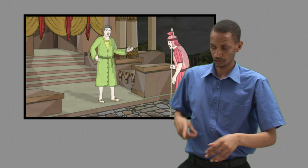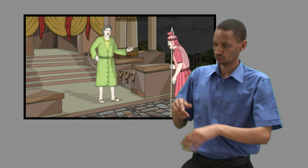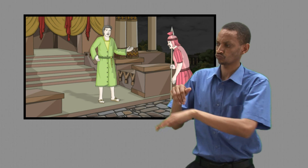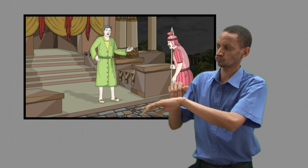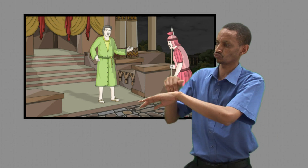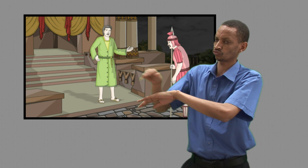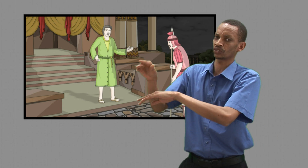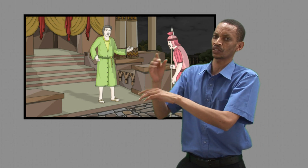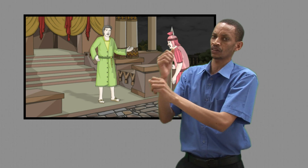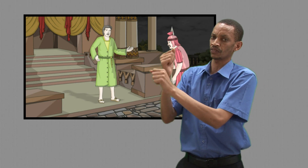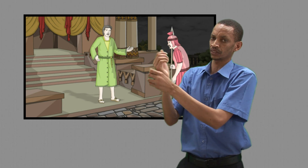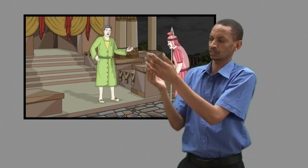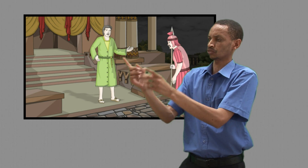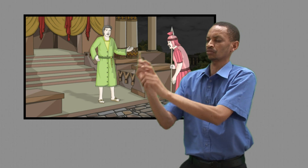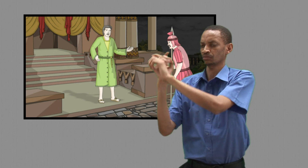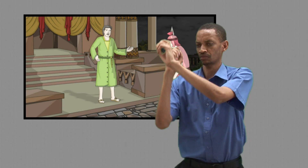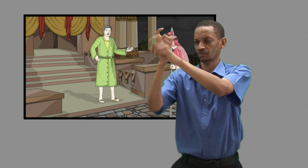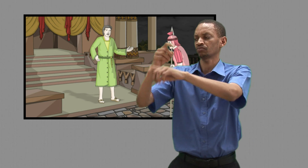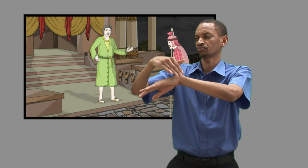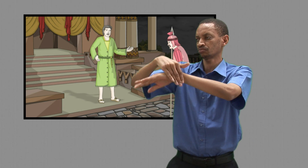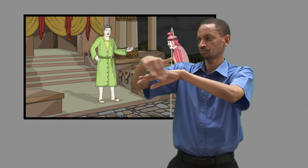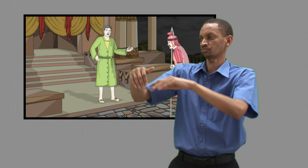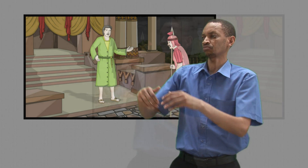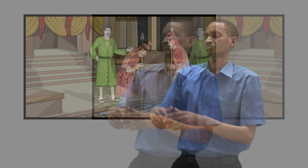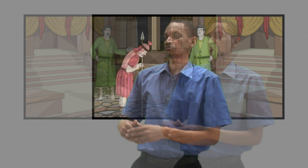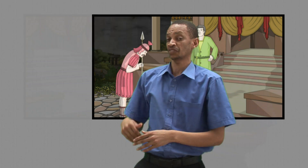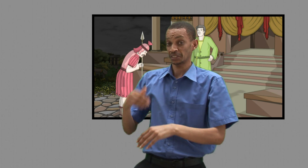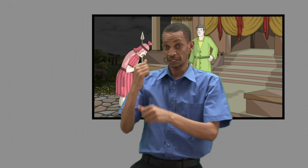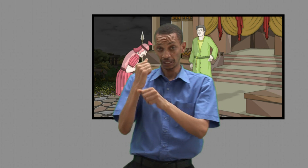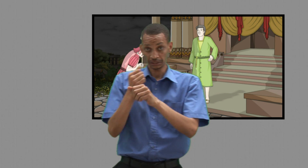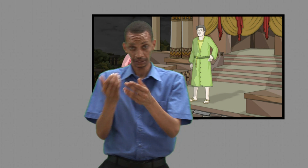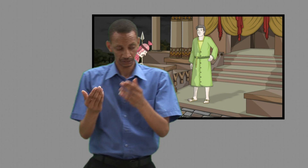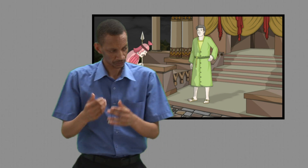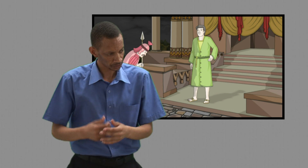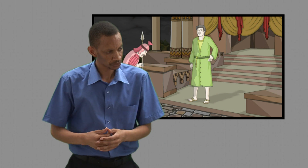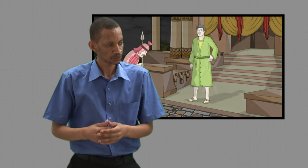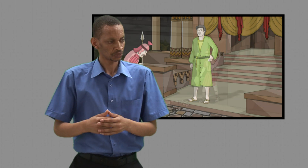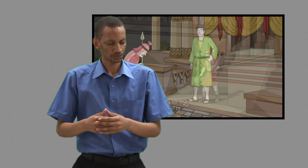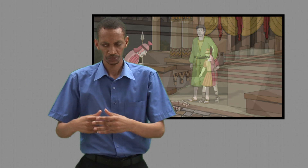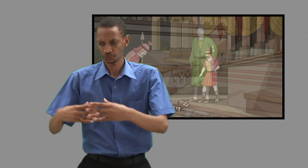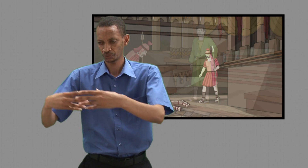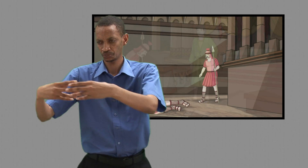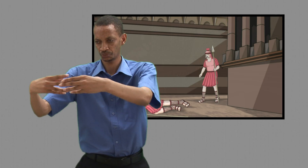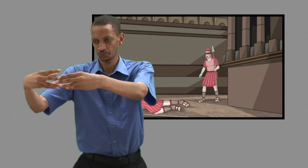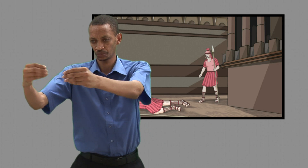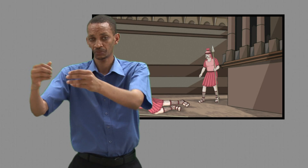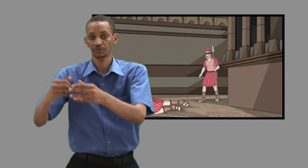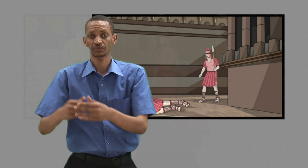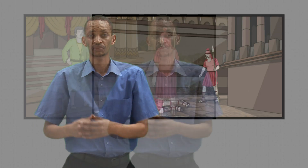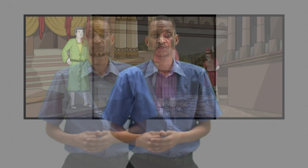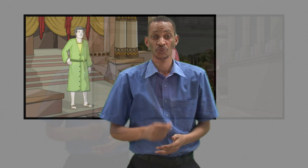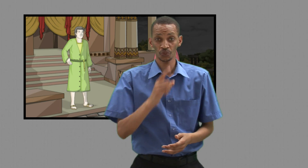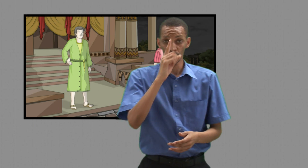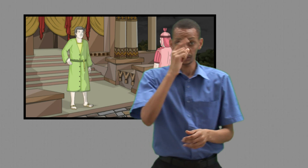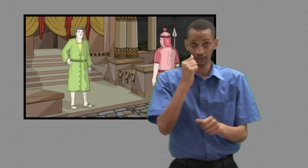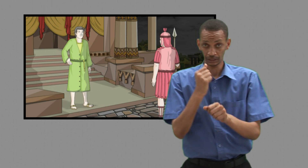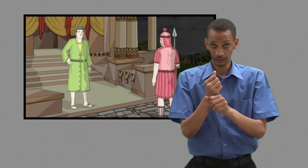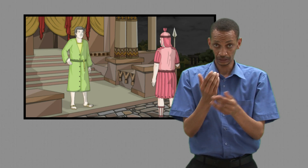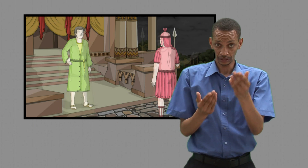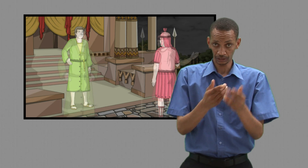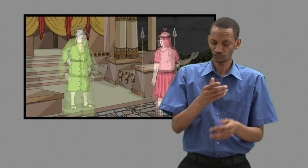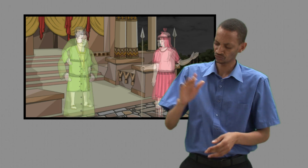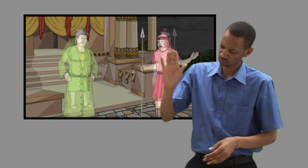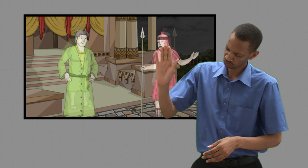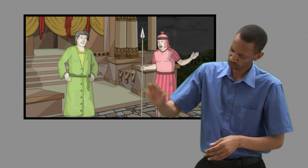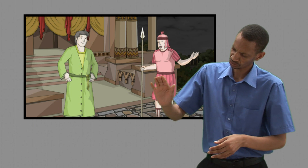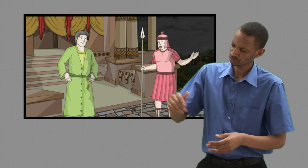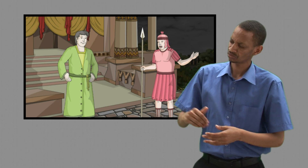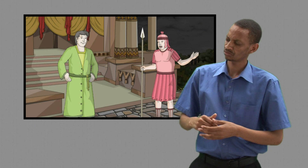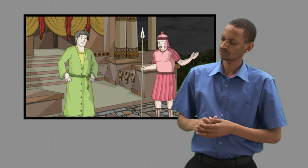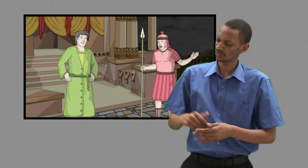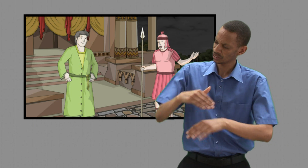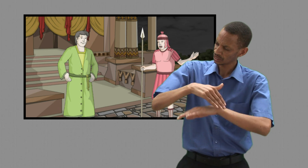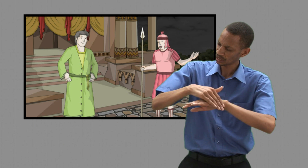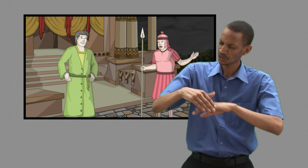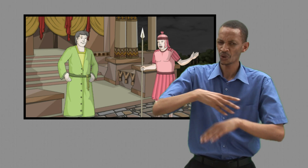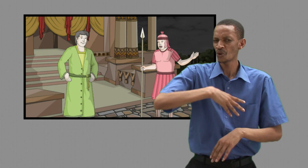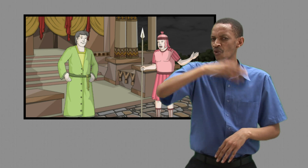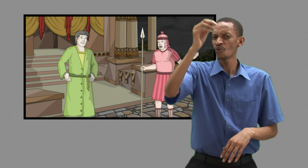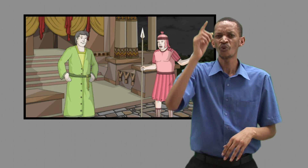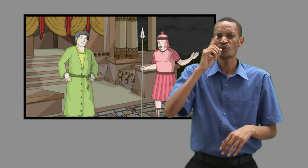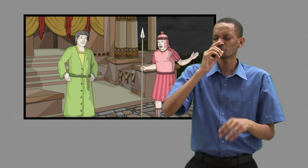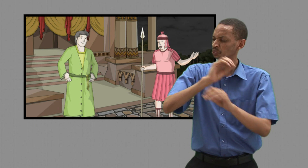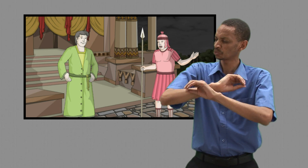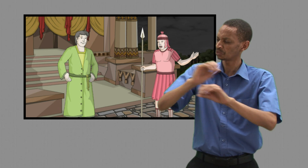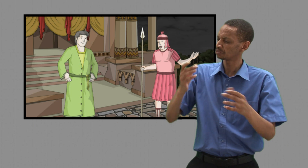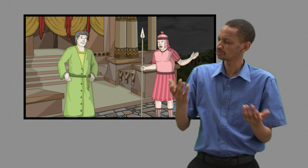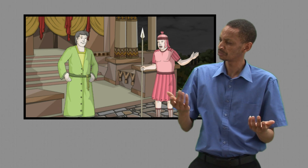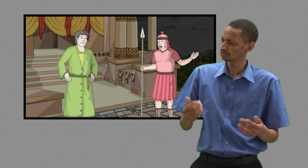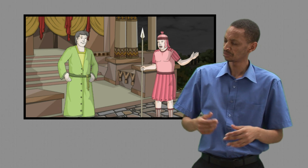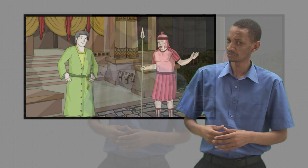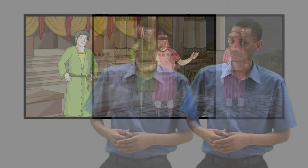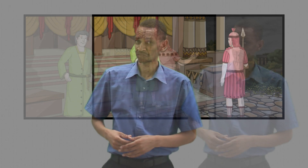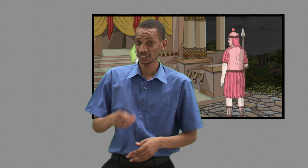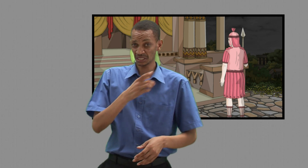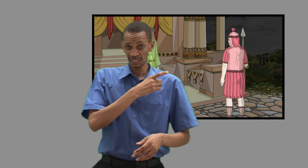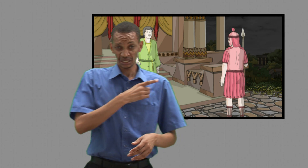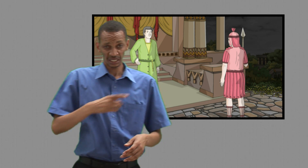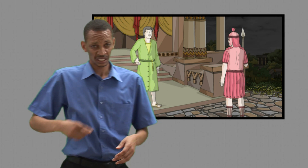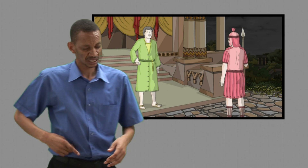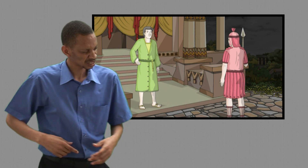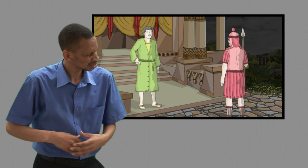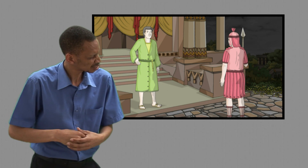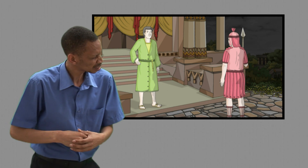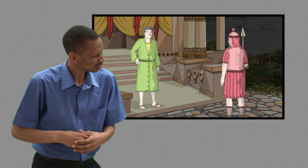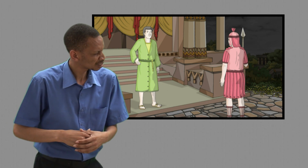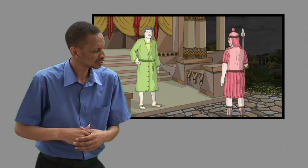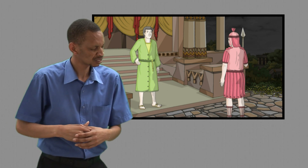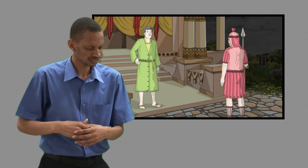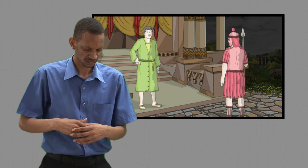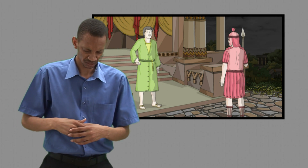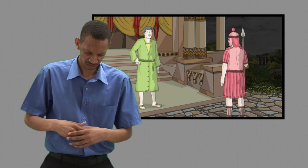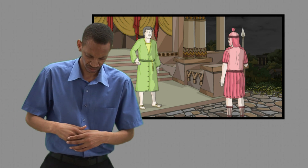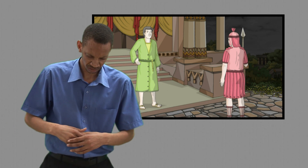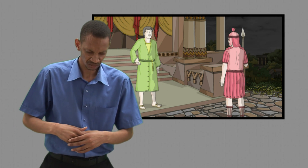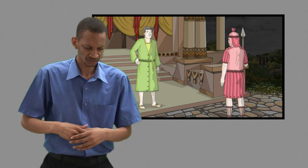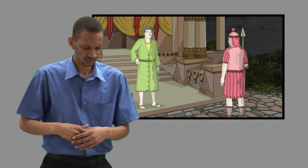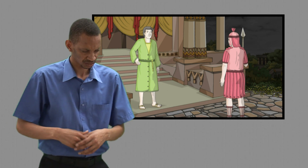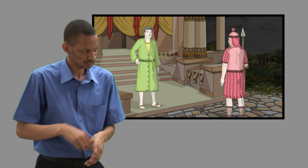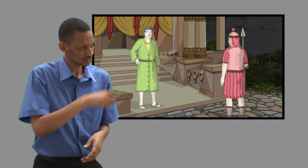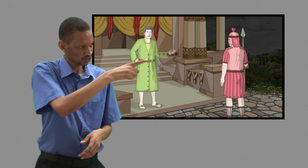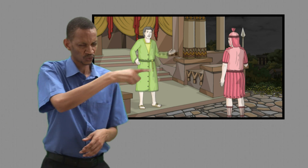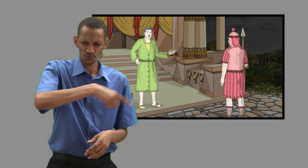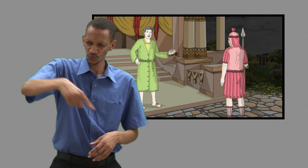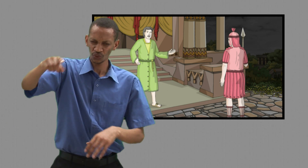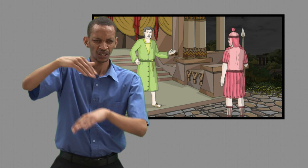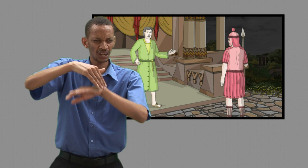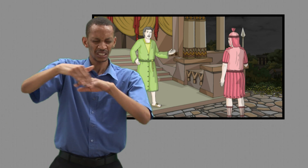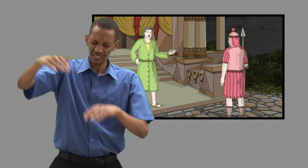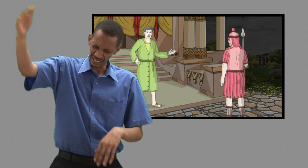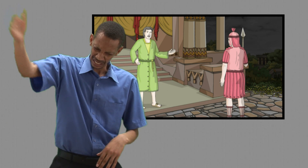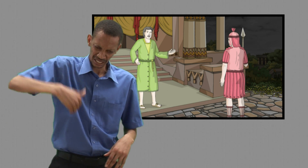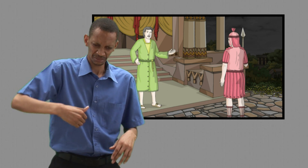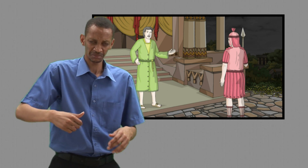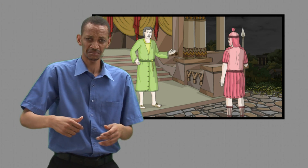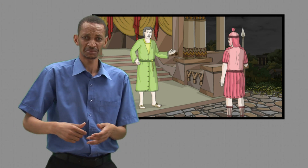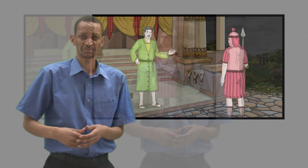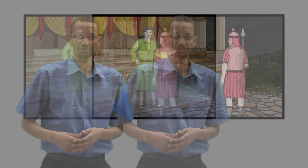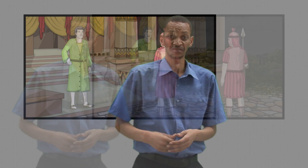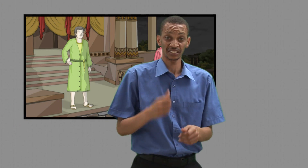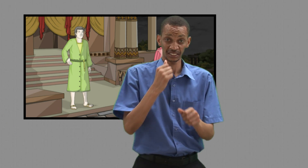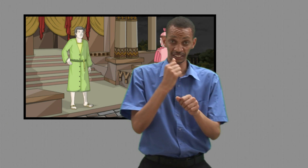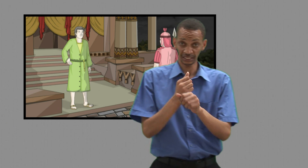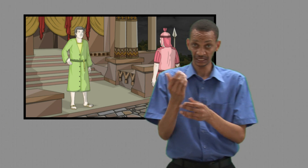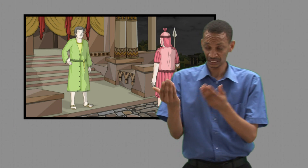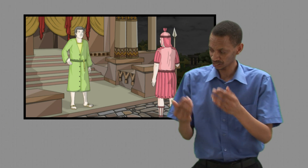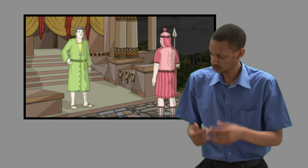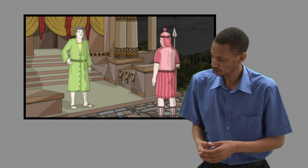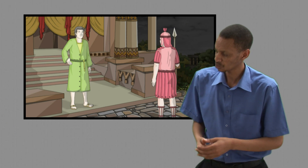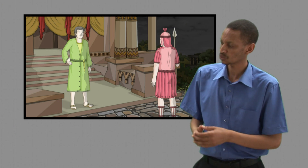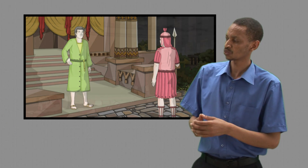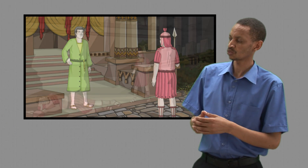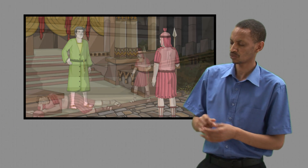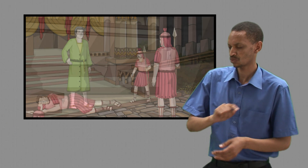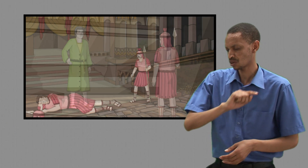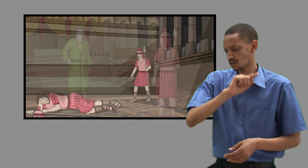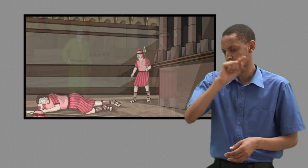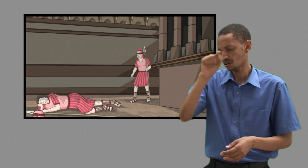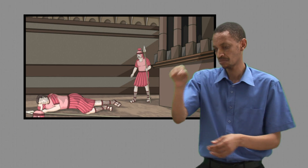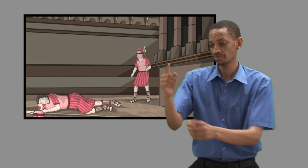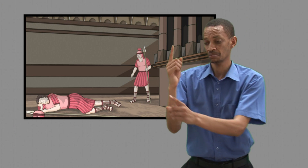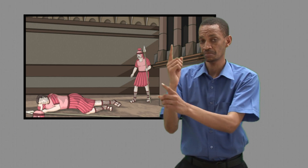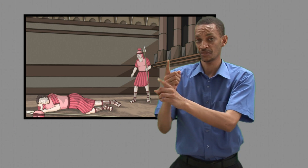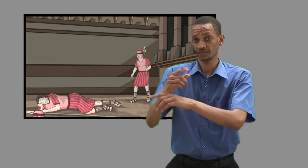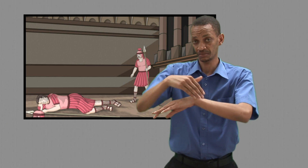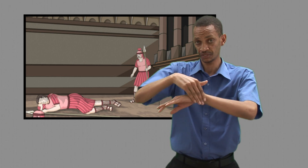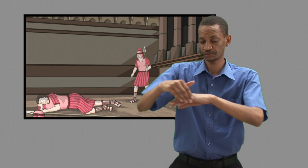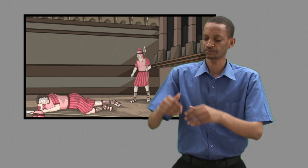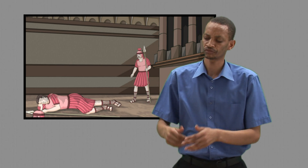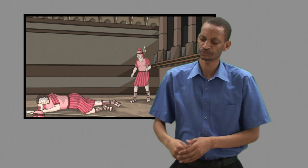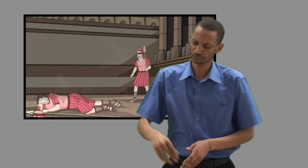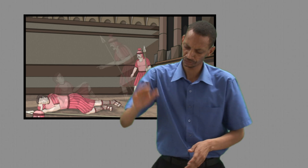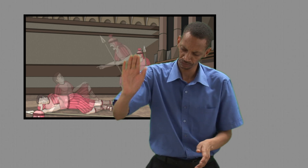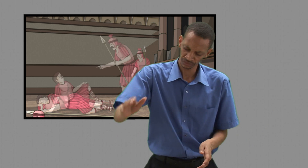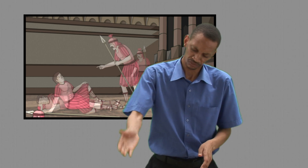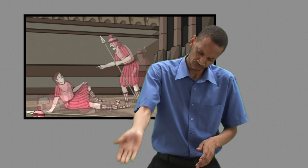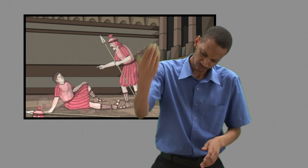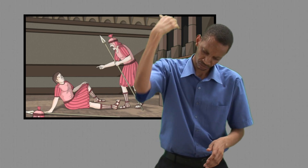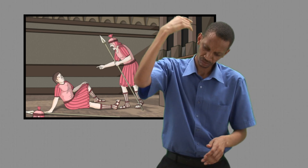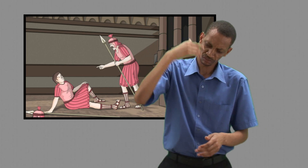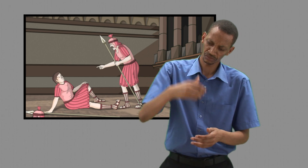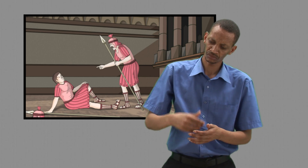But Uriah slept at the door of the palace with all his master’s servants;